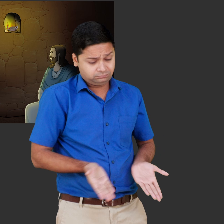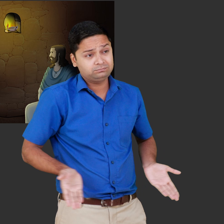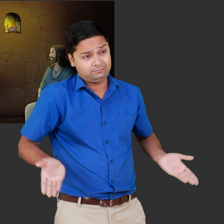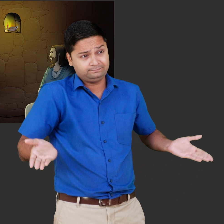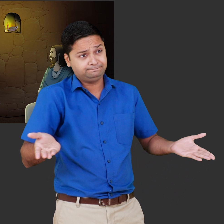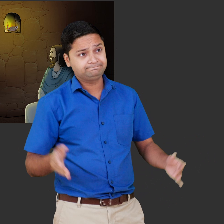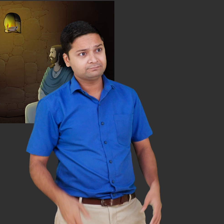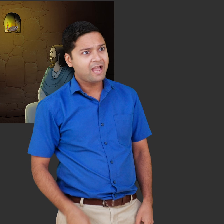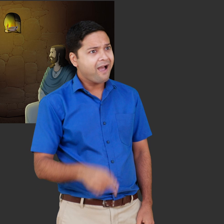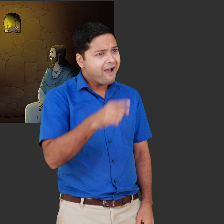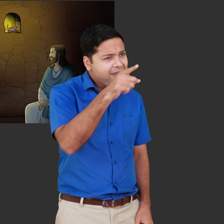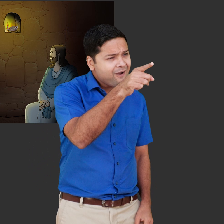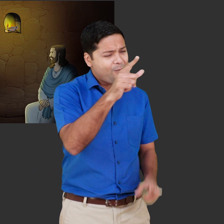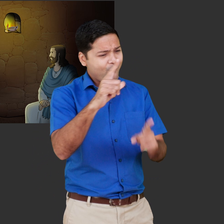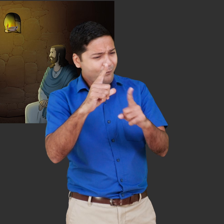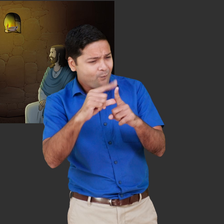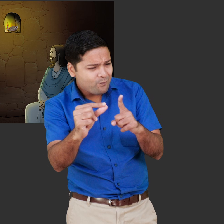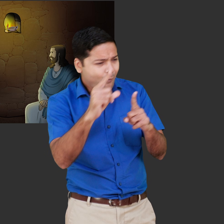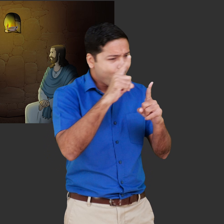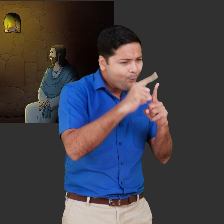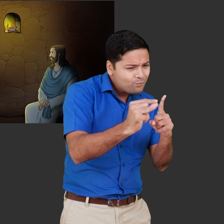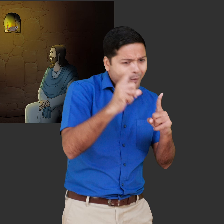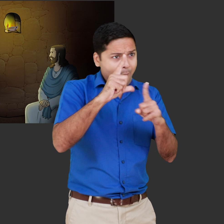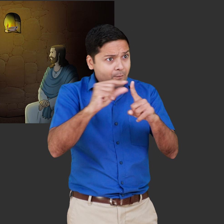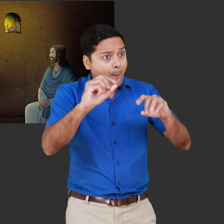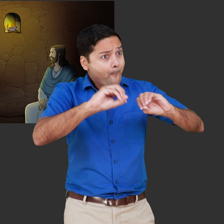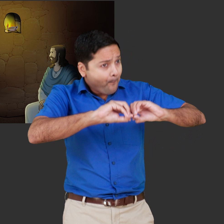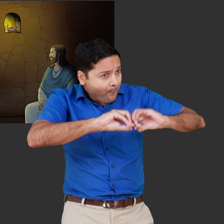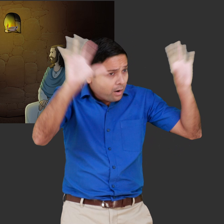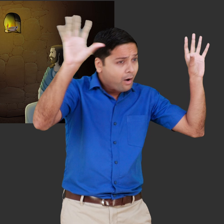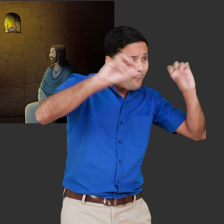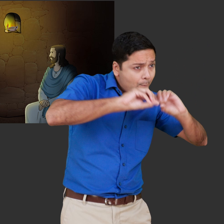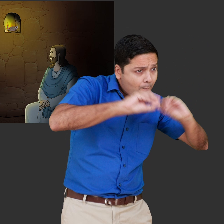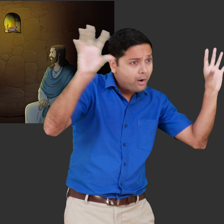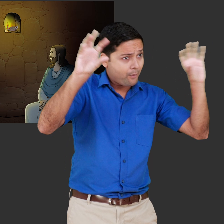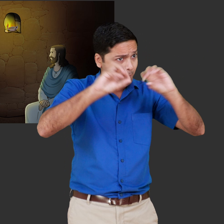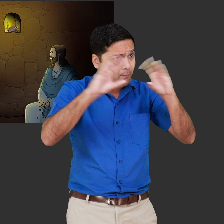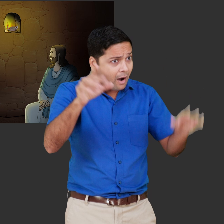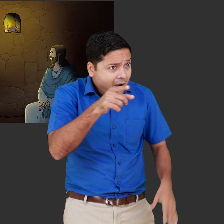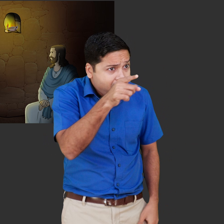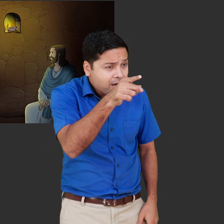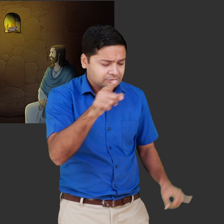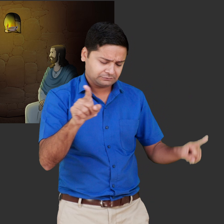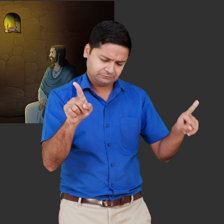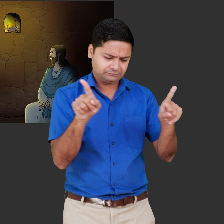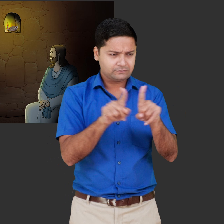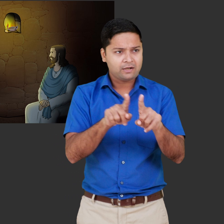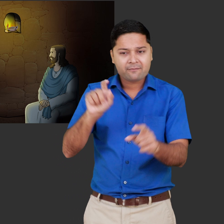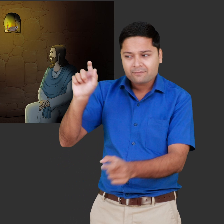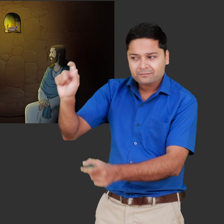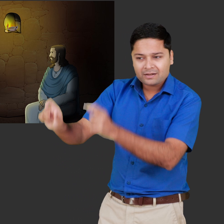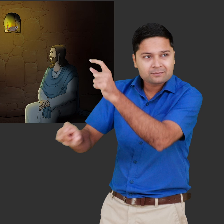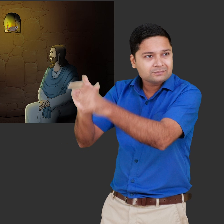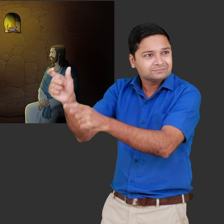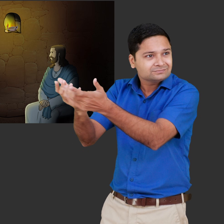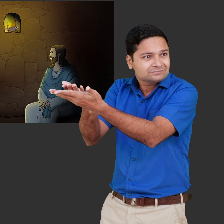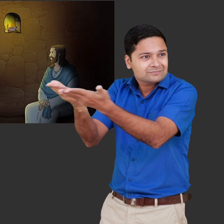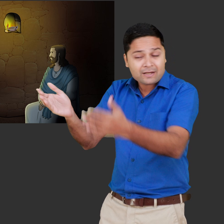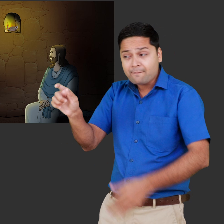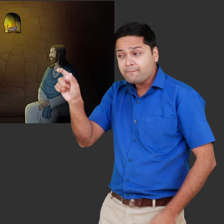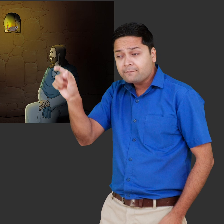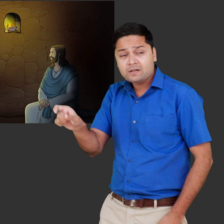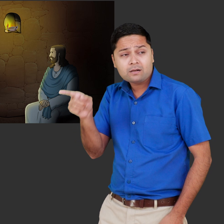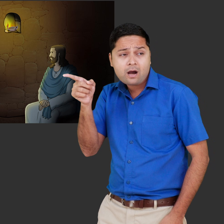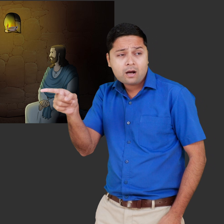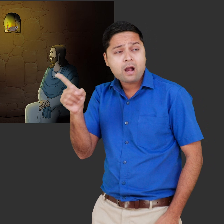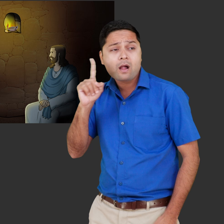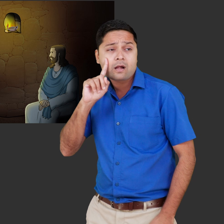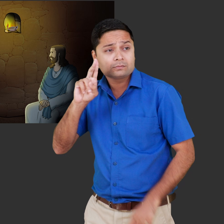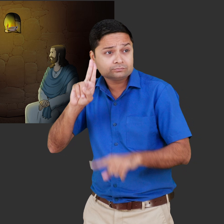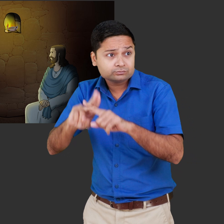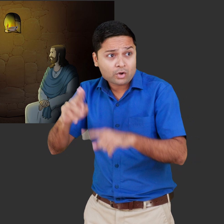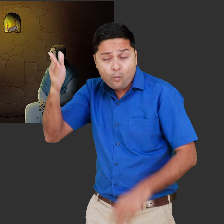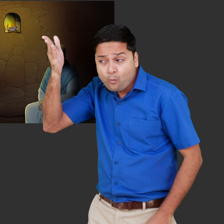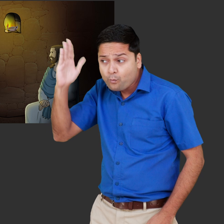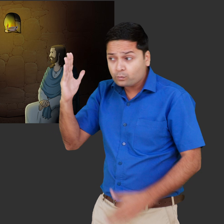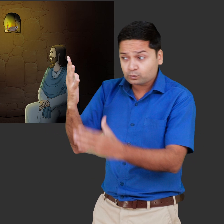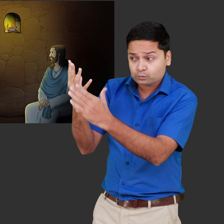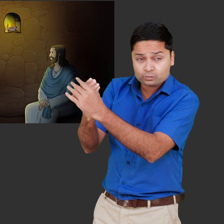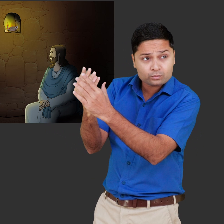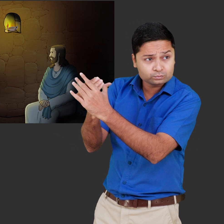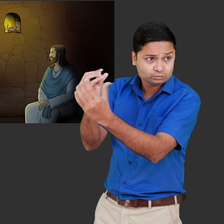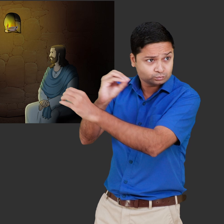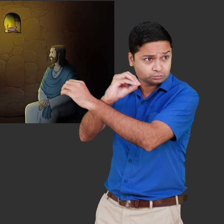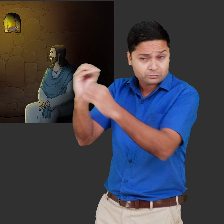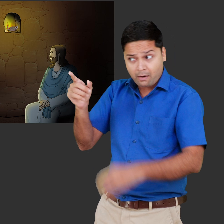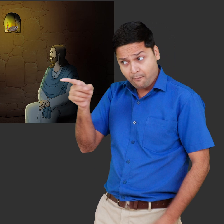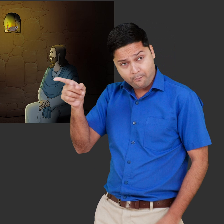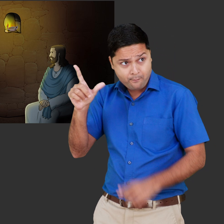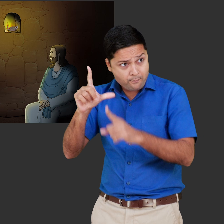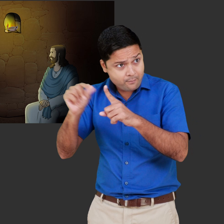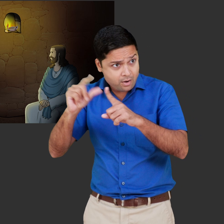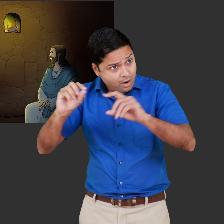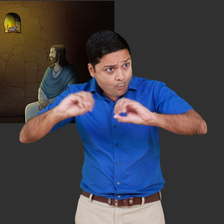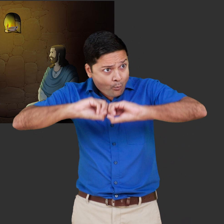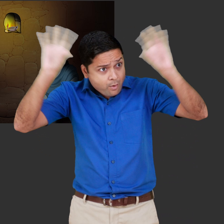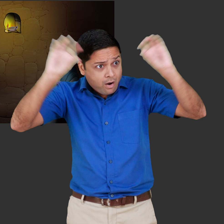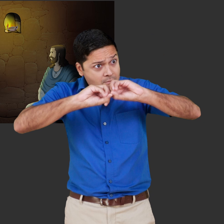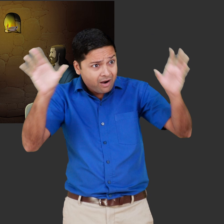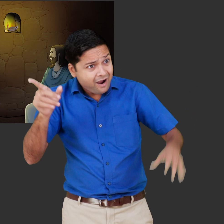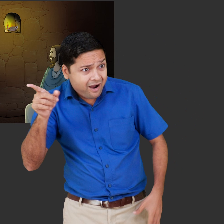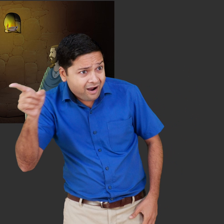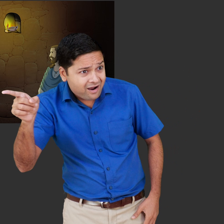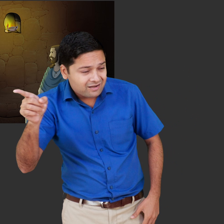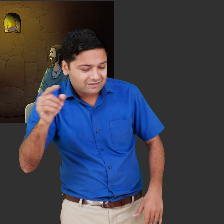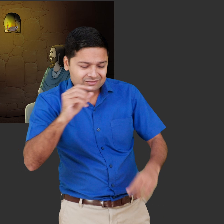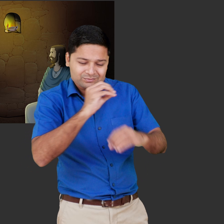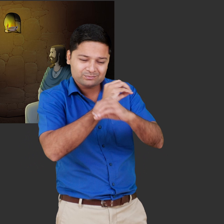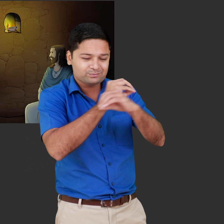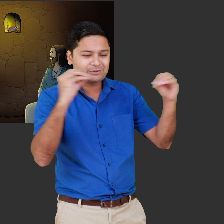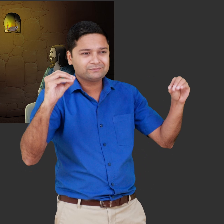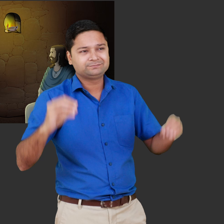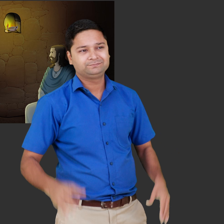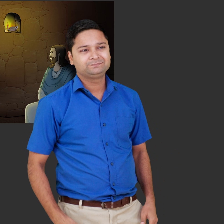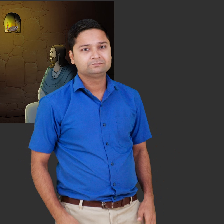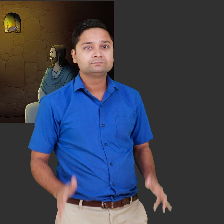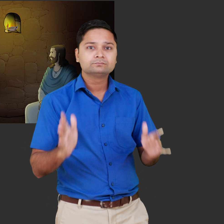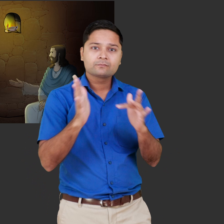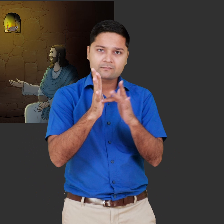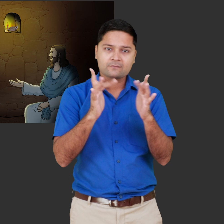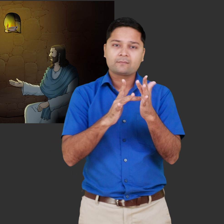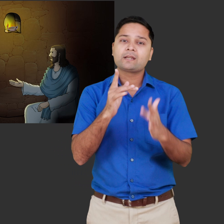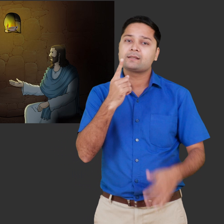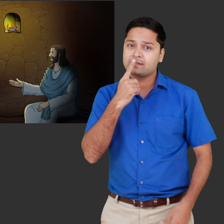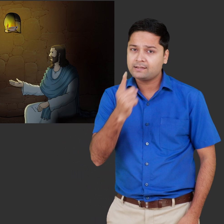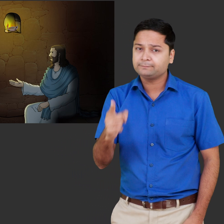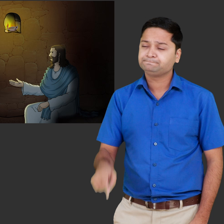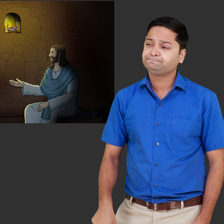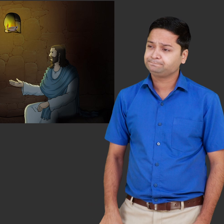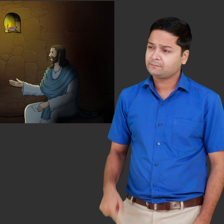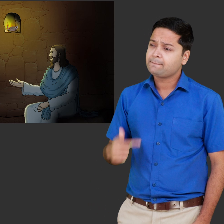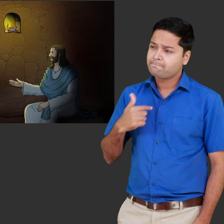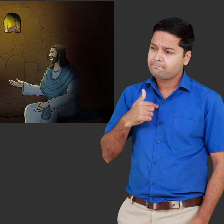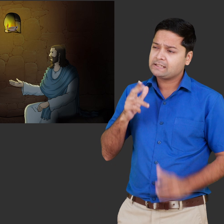For no one could perform the signs You are doing if God were not with him.”